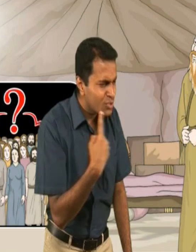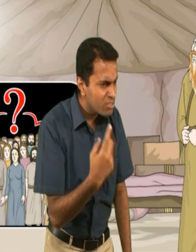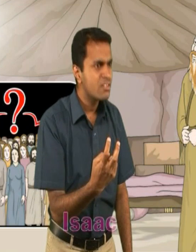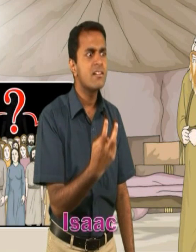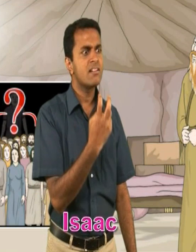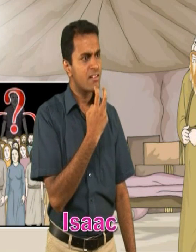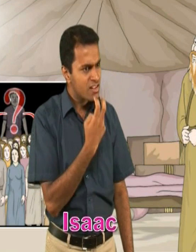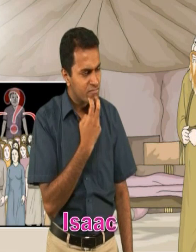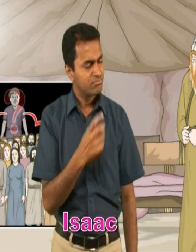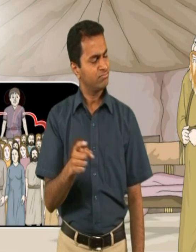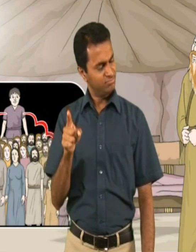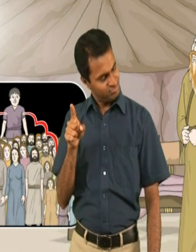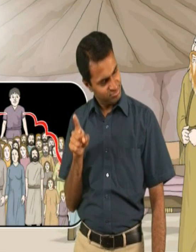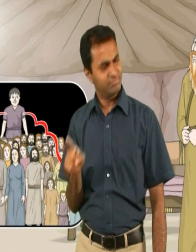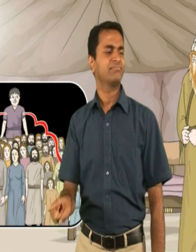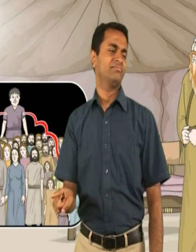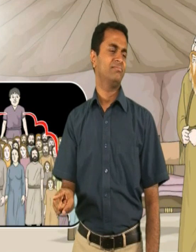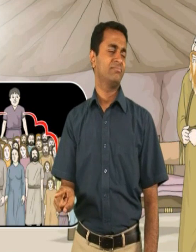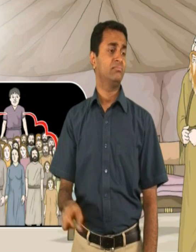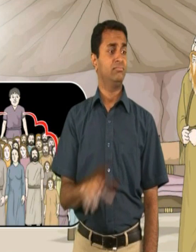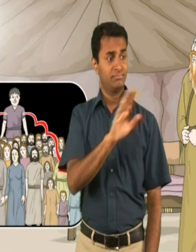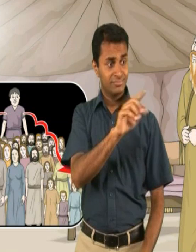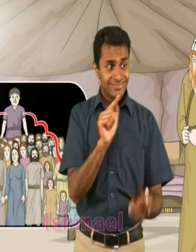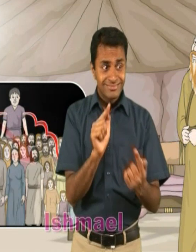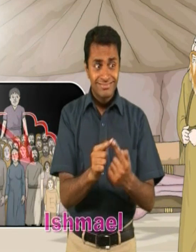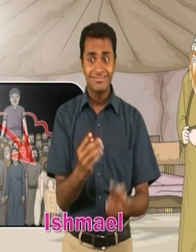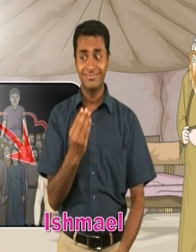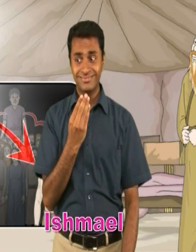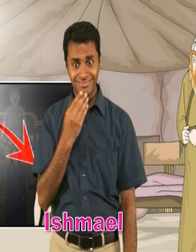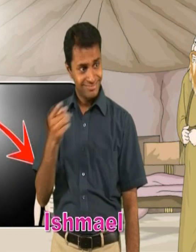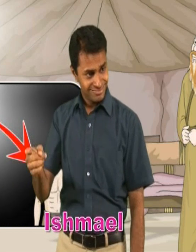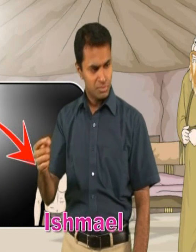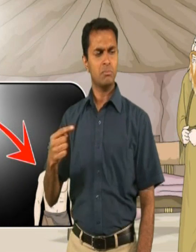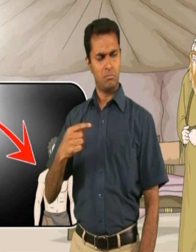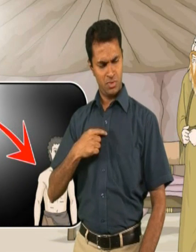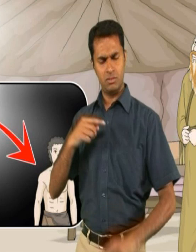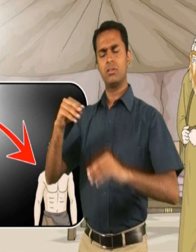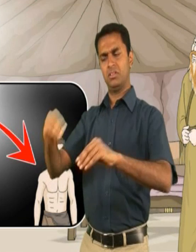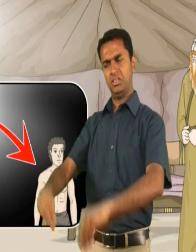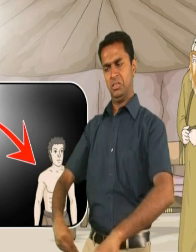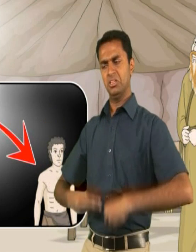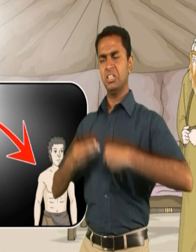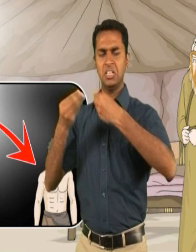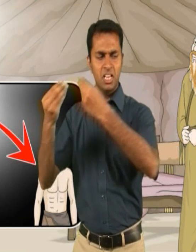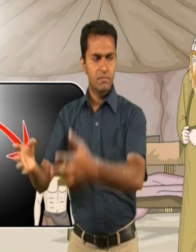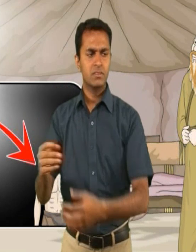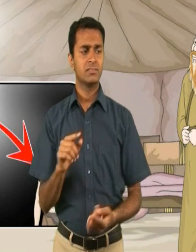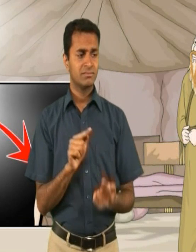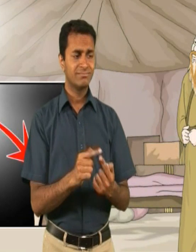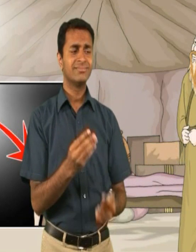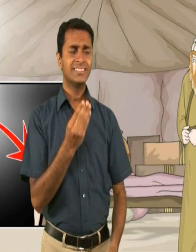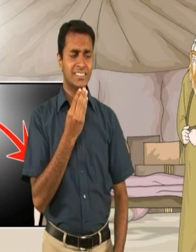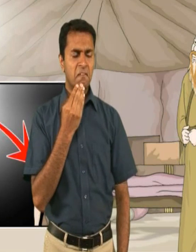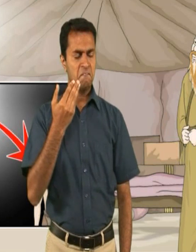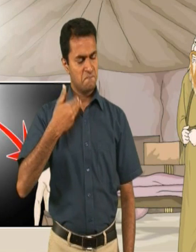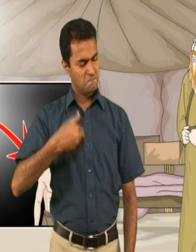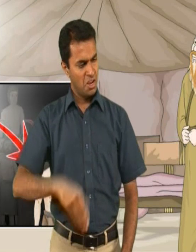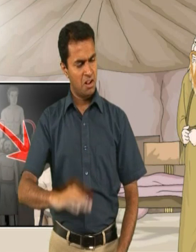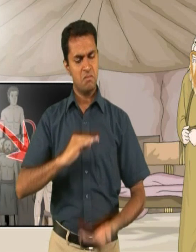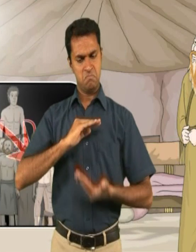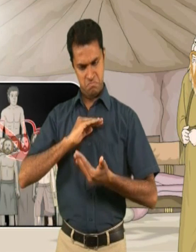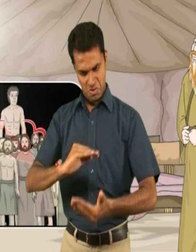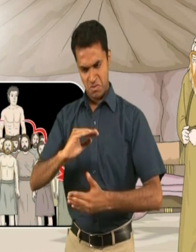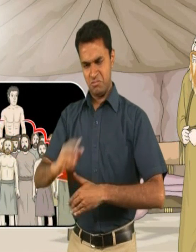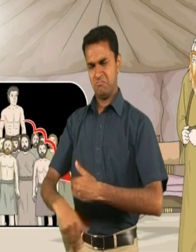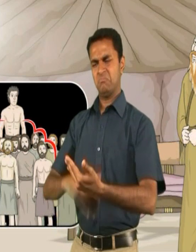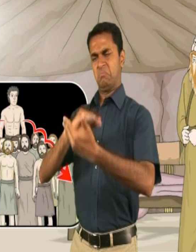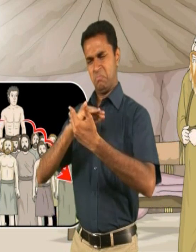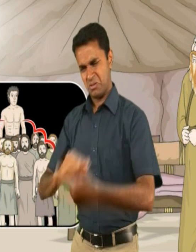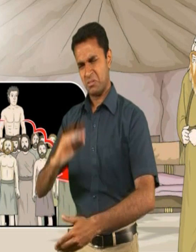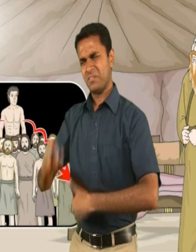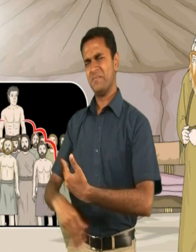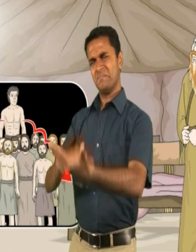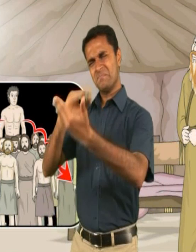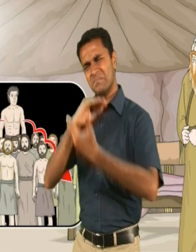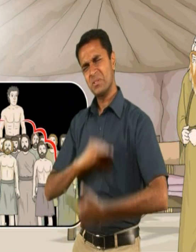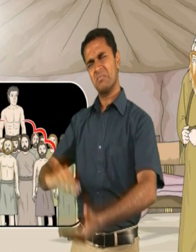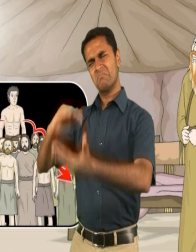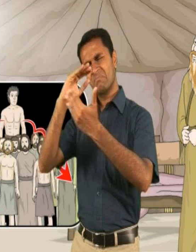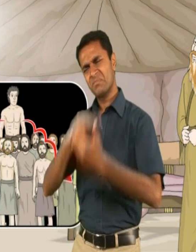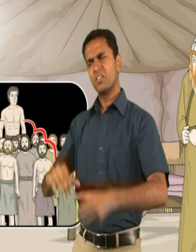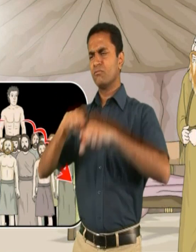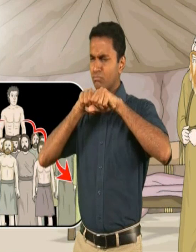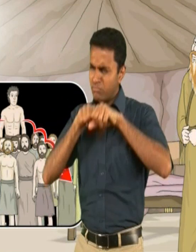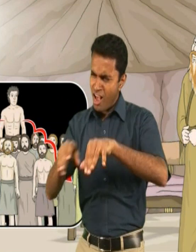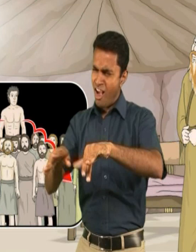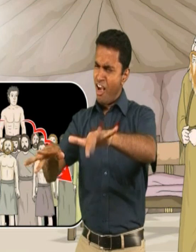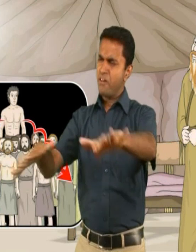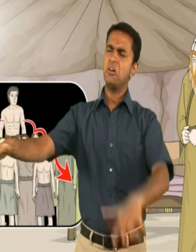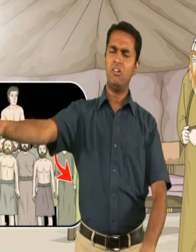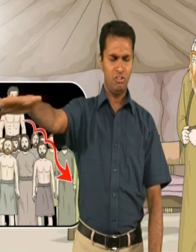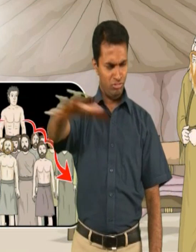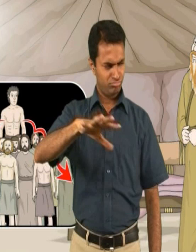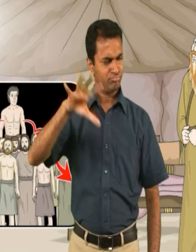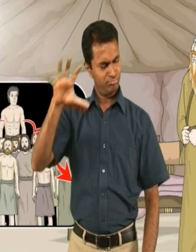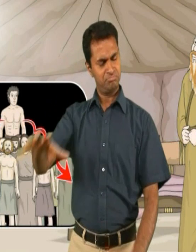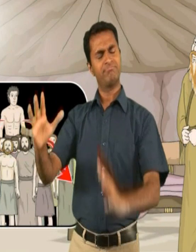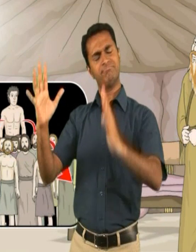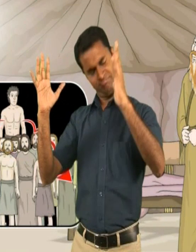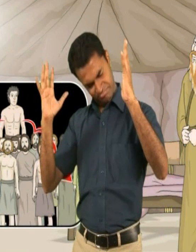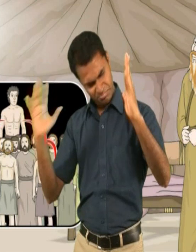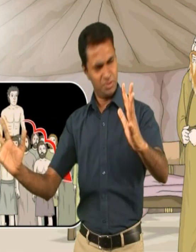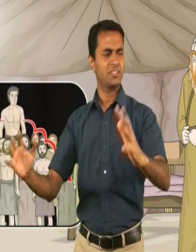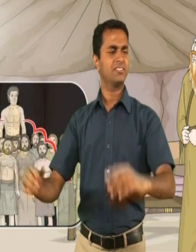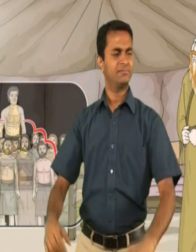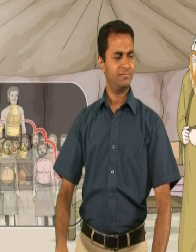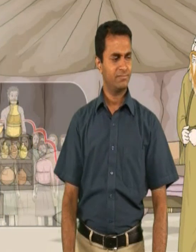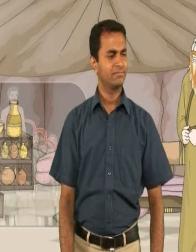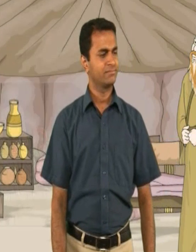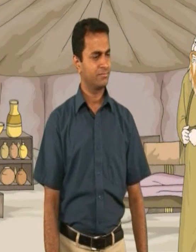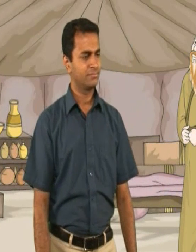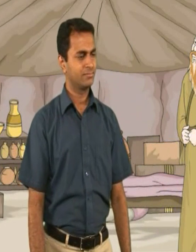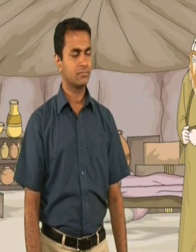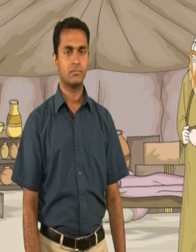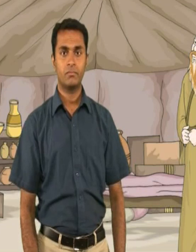But I will also make a nation of the slave woman’s son, because he is your offspring.”